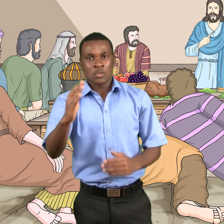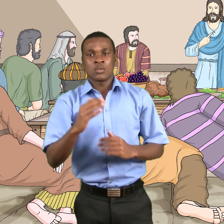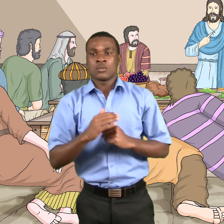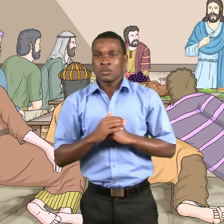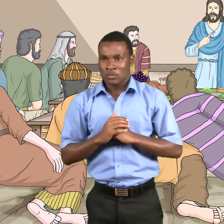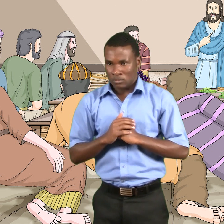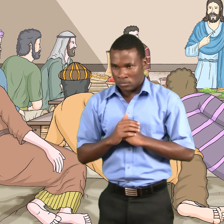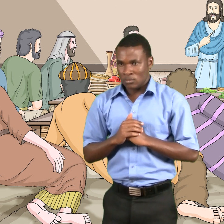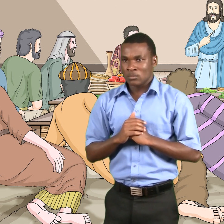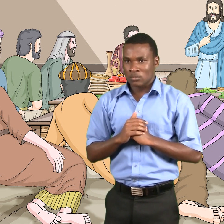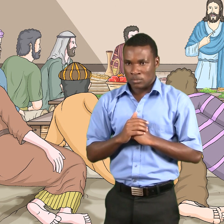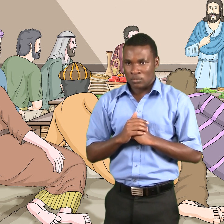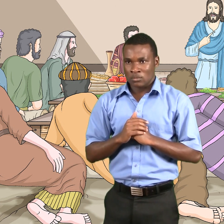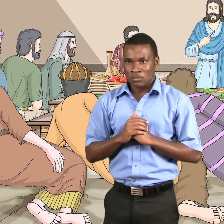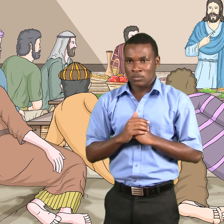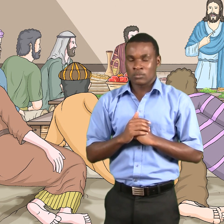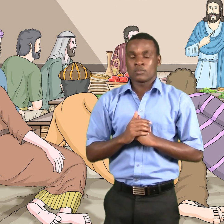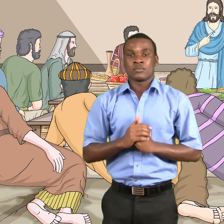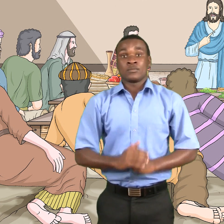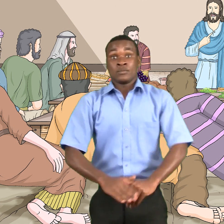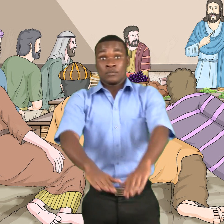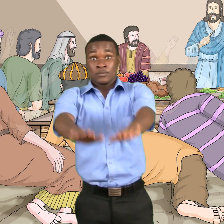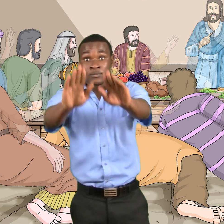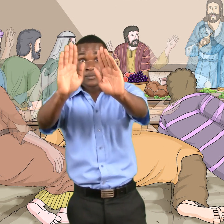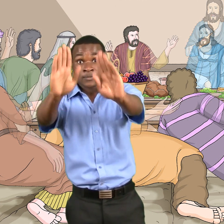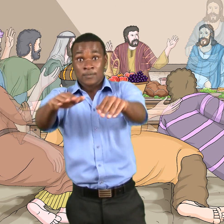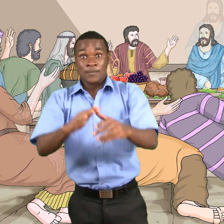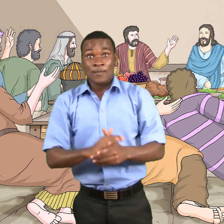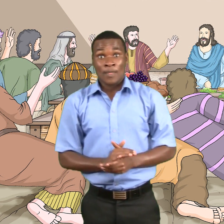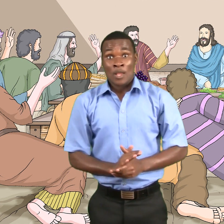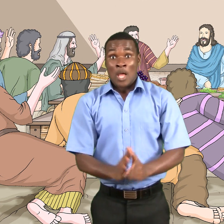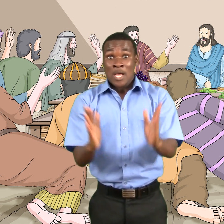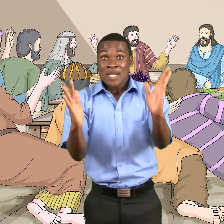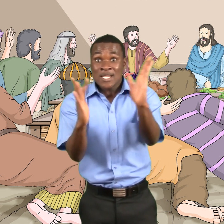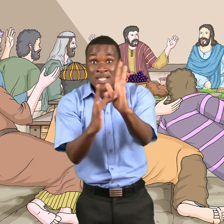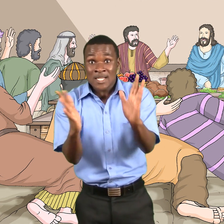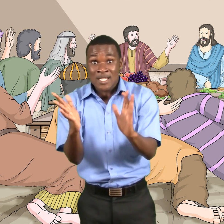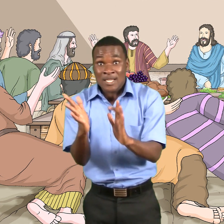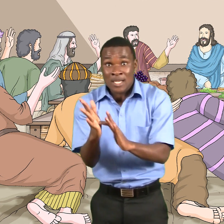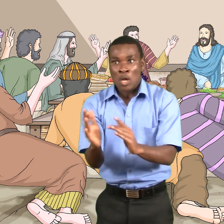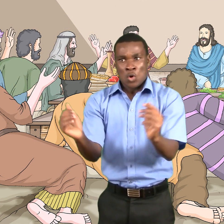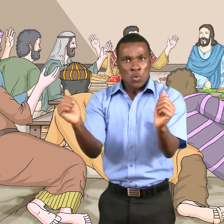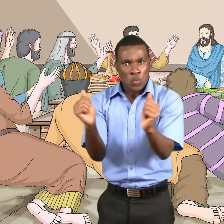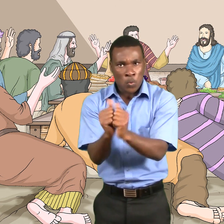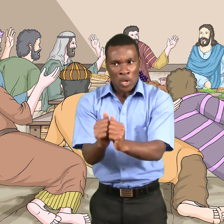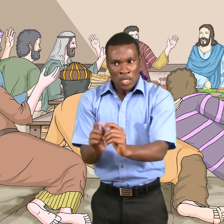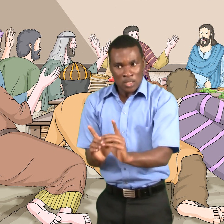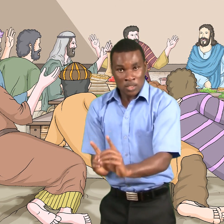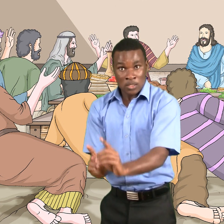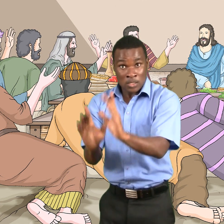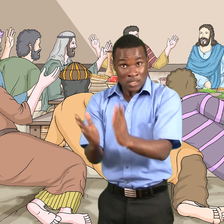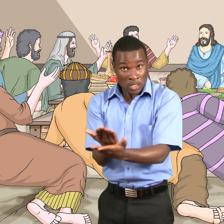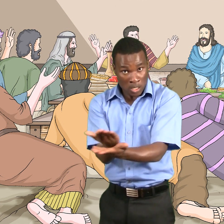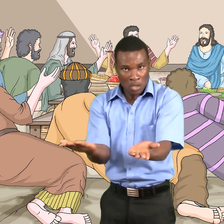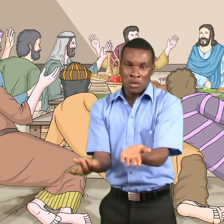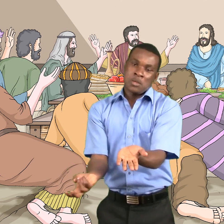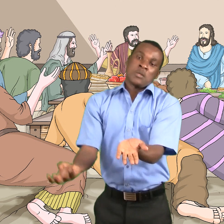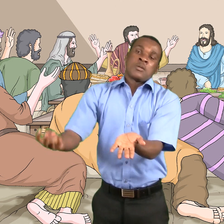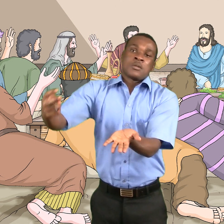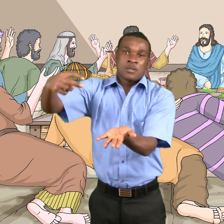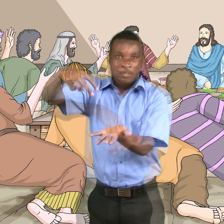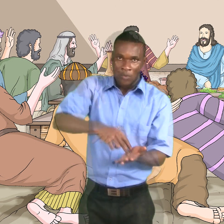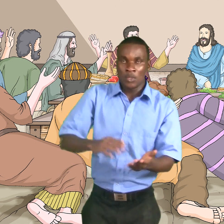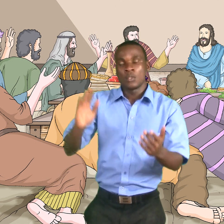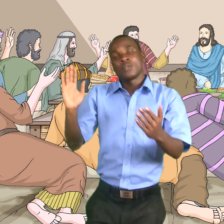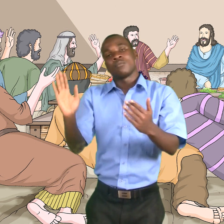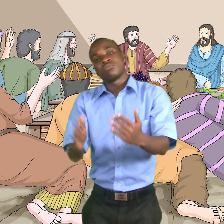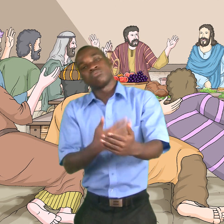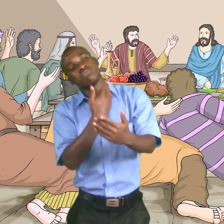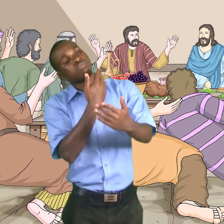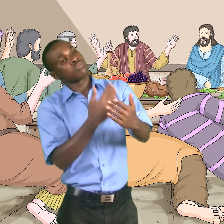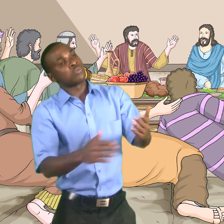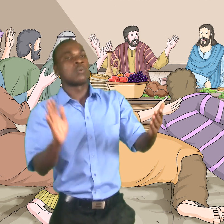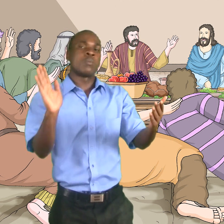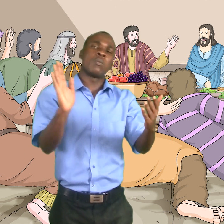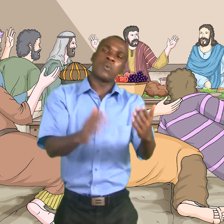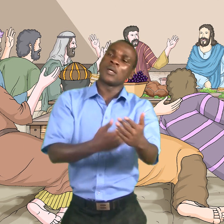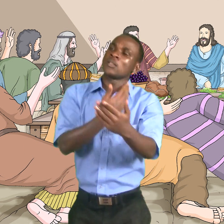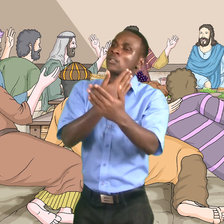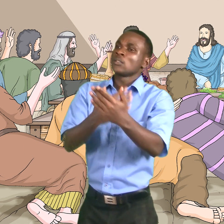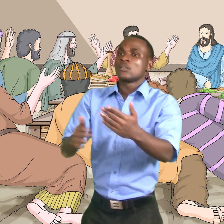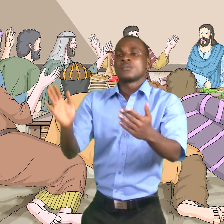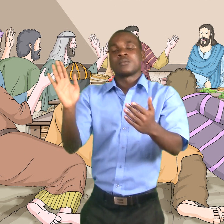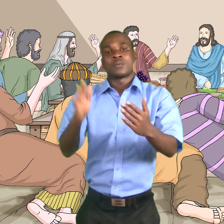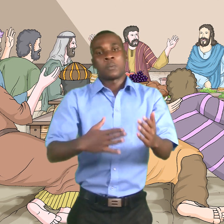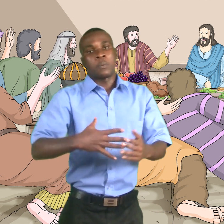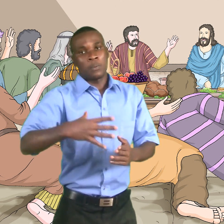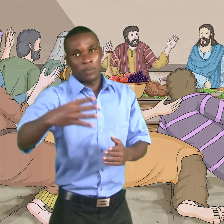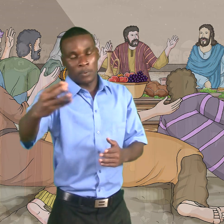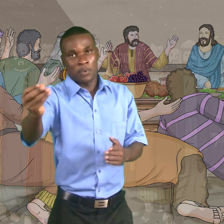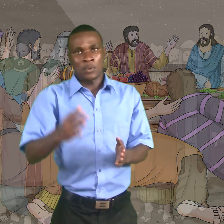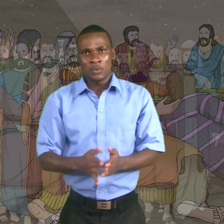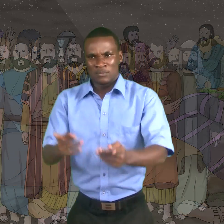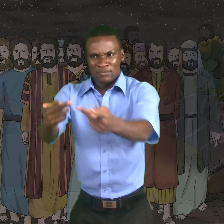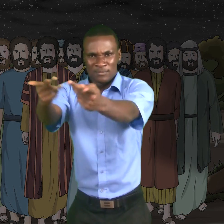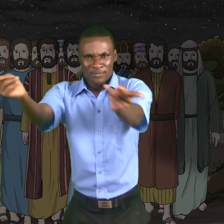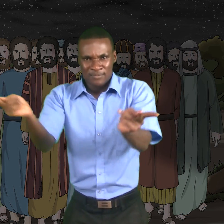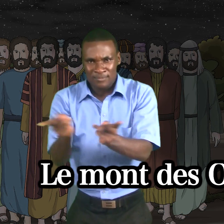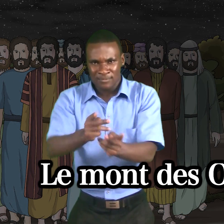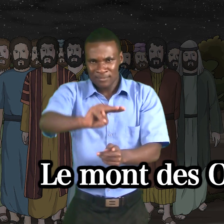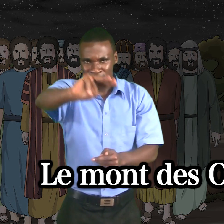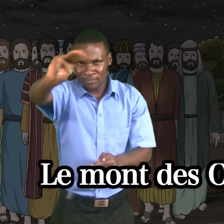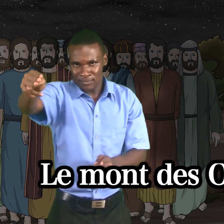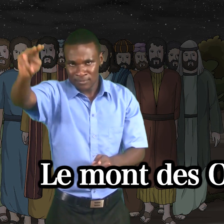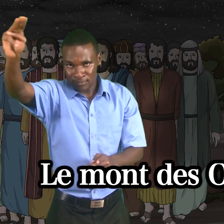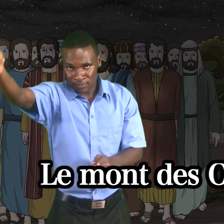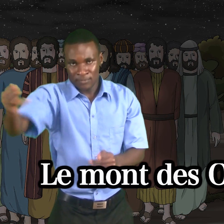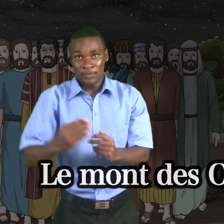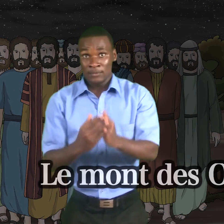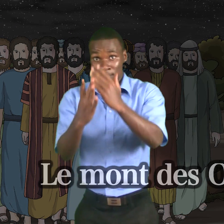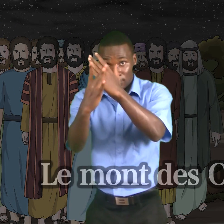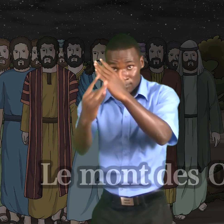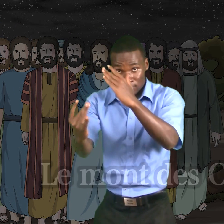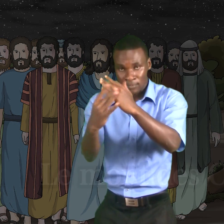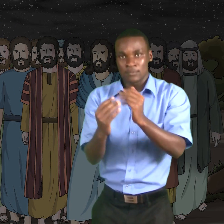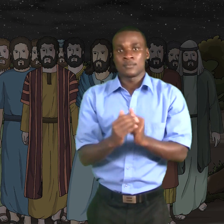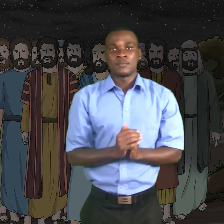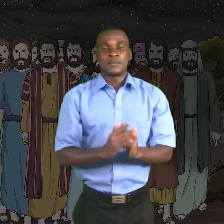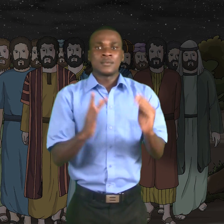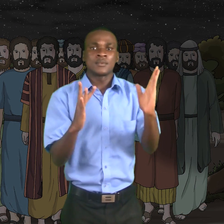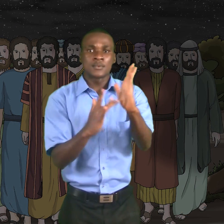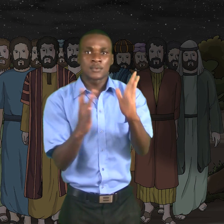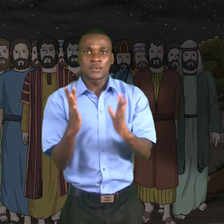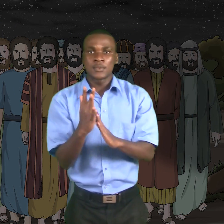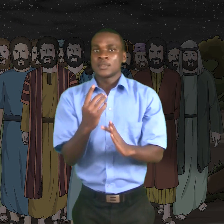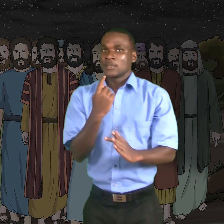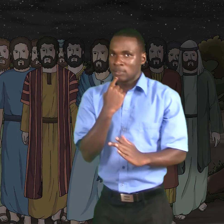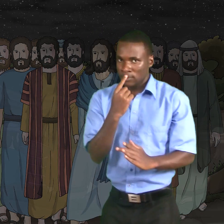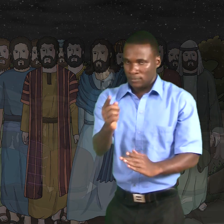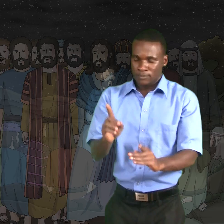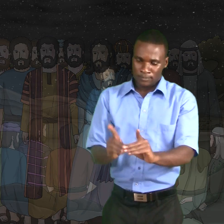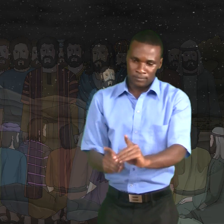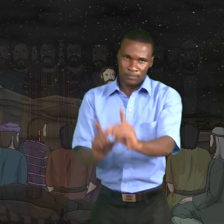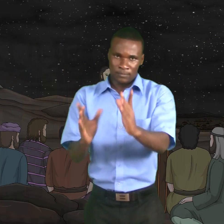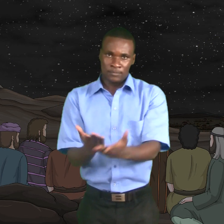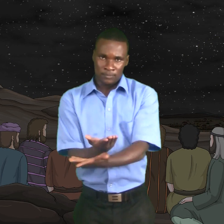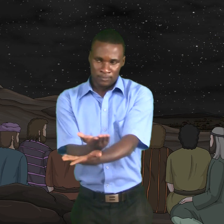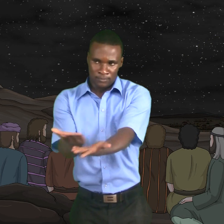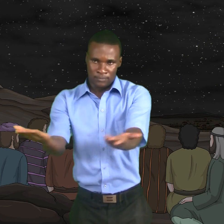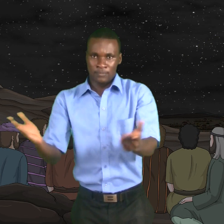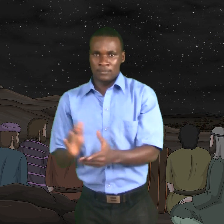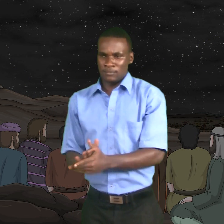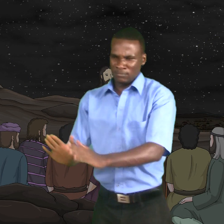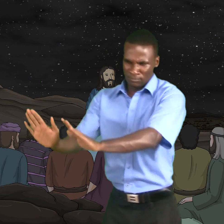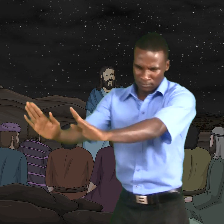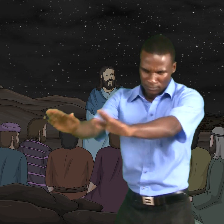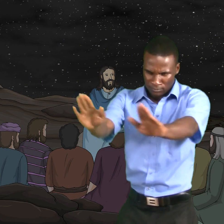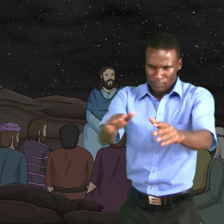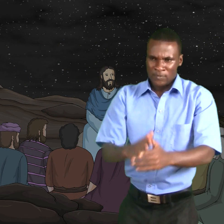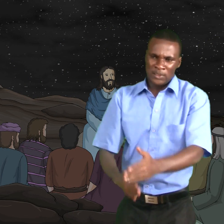And when they had sung a hymn, they went out to the Mount of Olives.